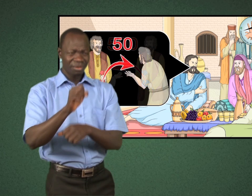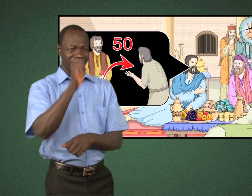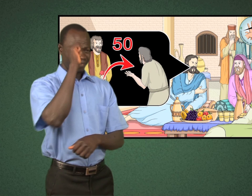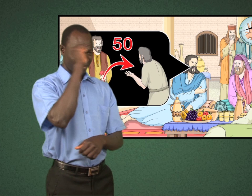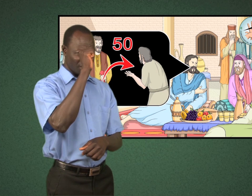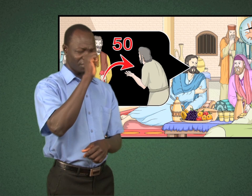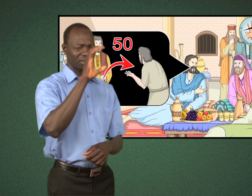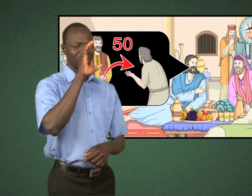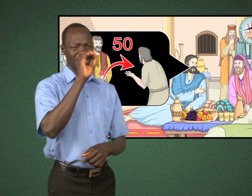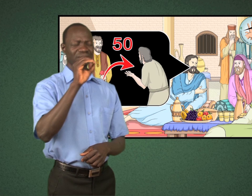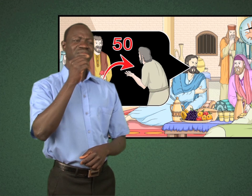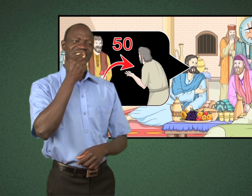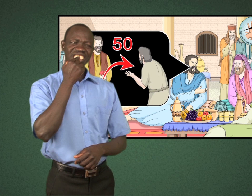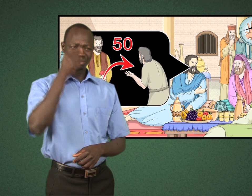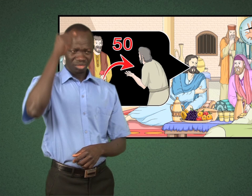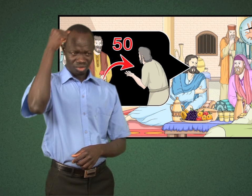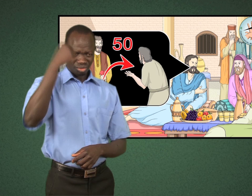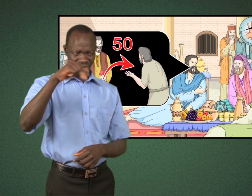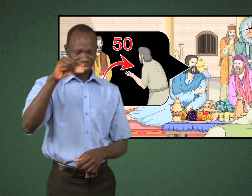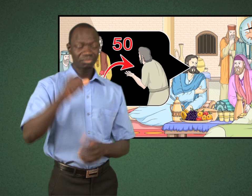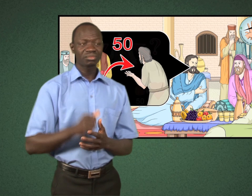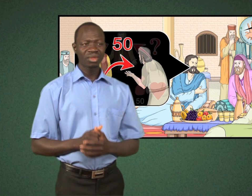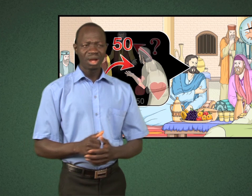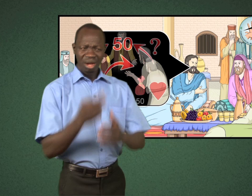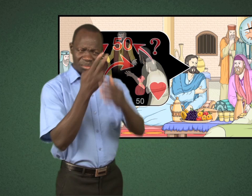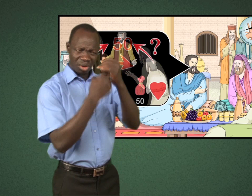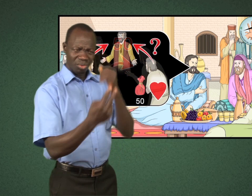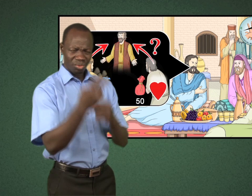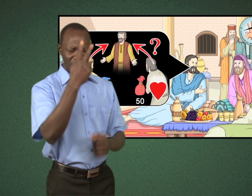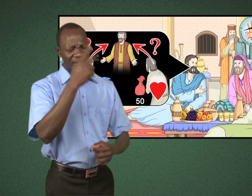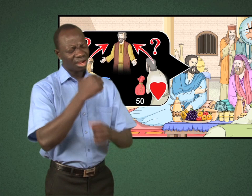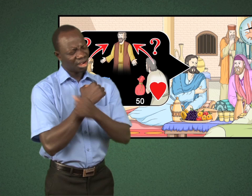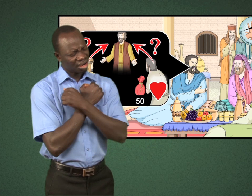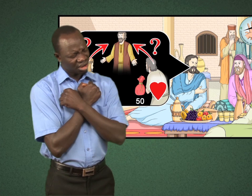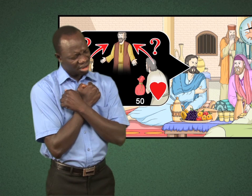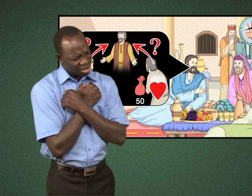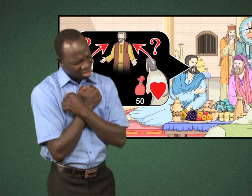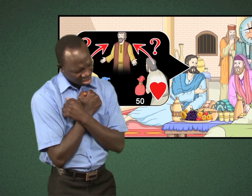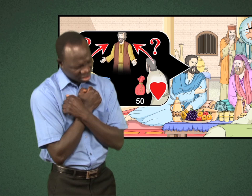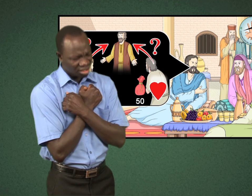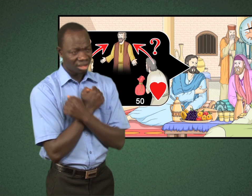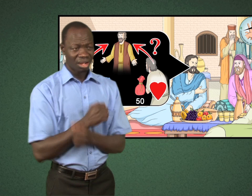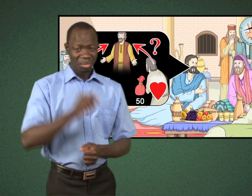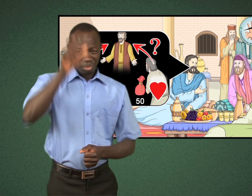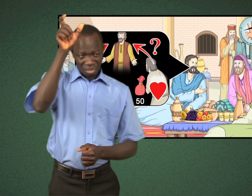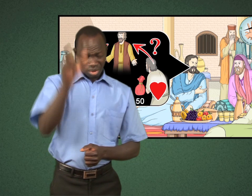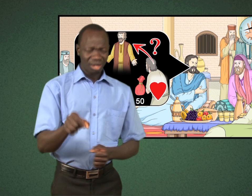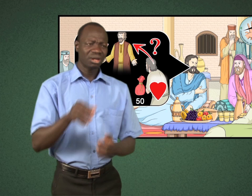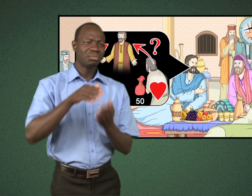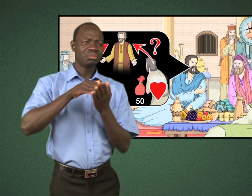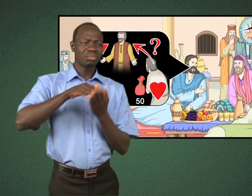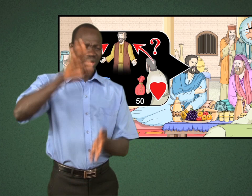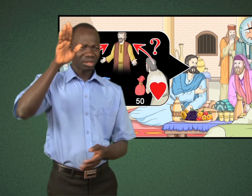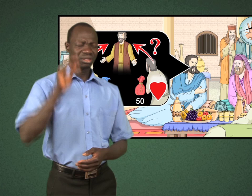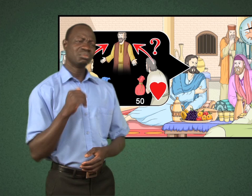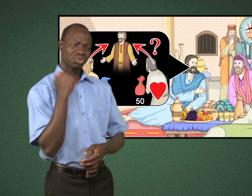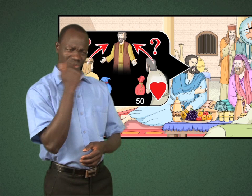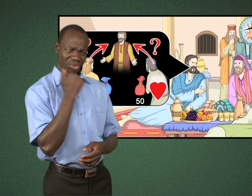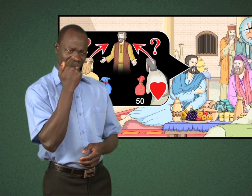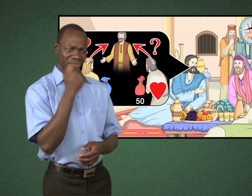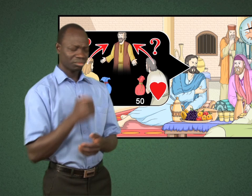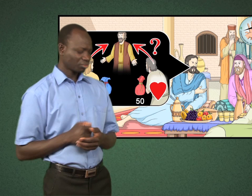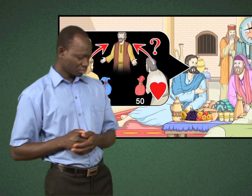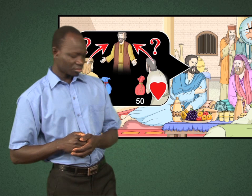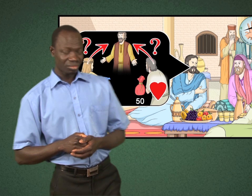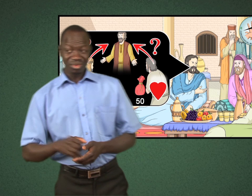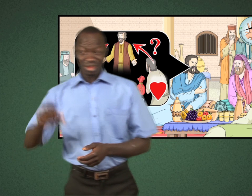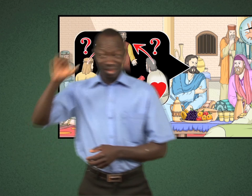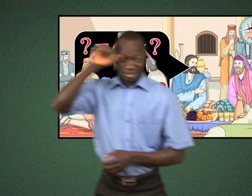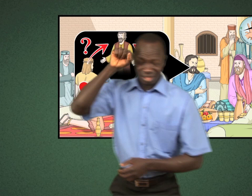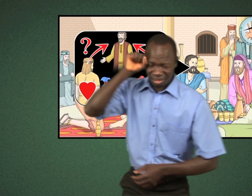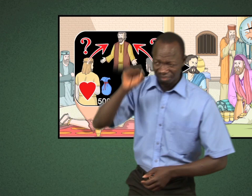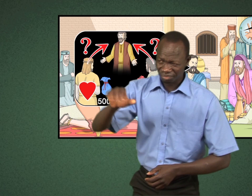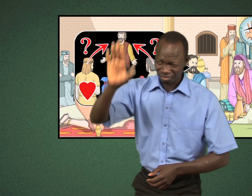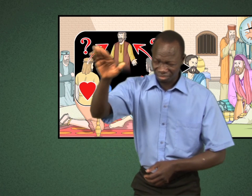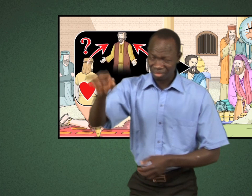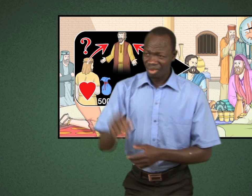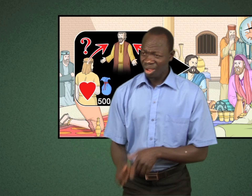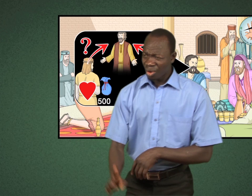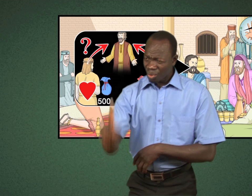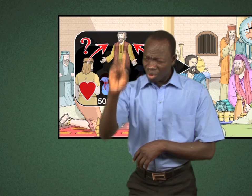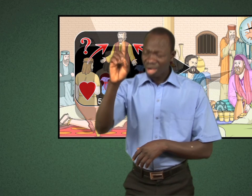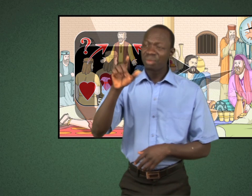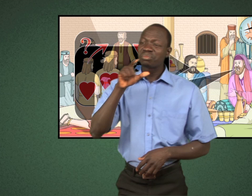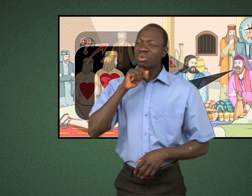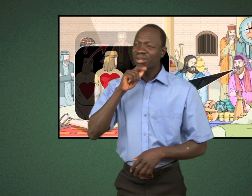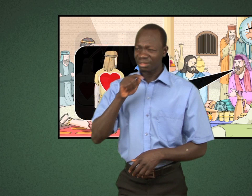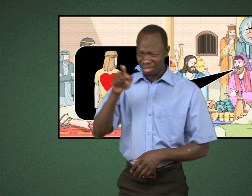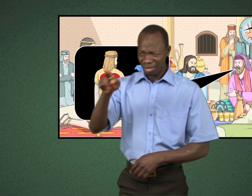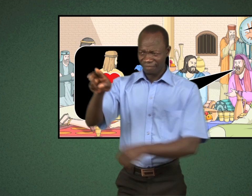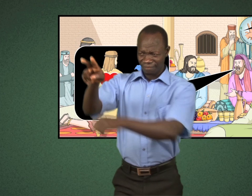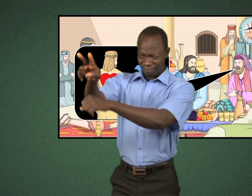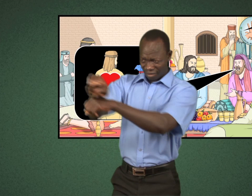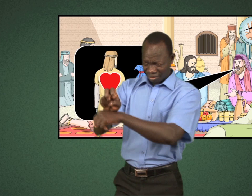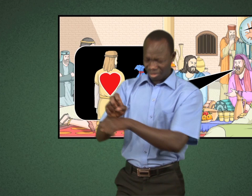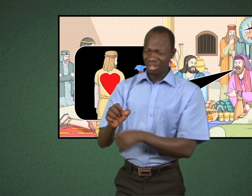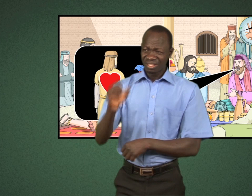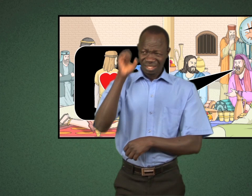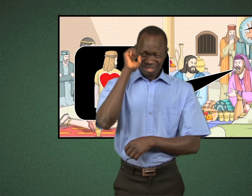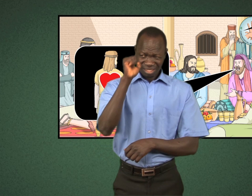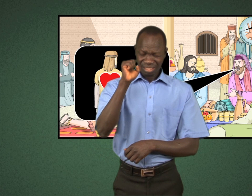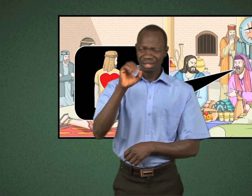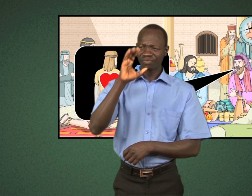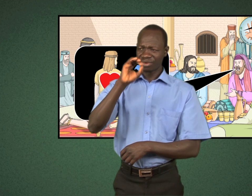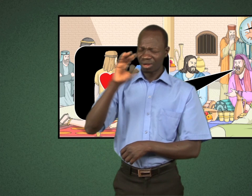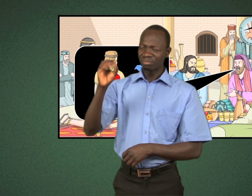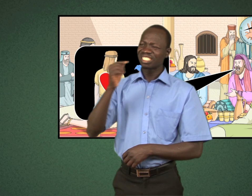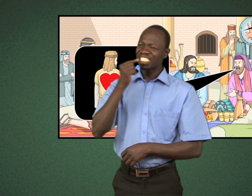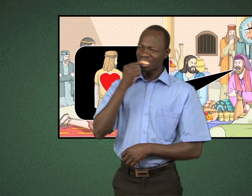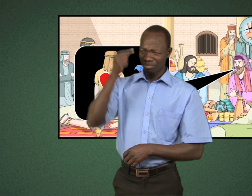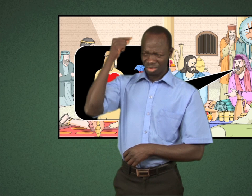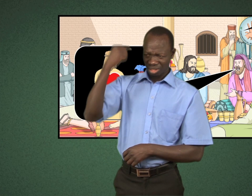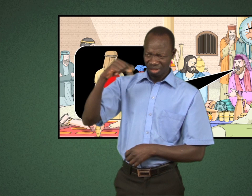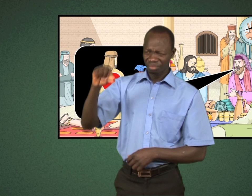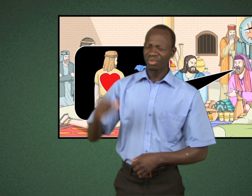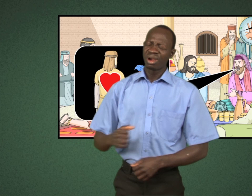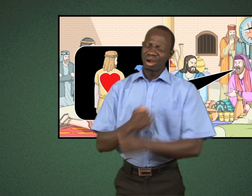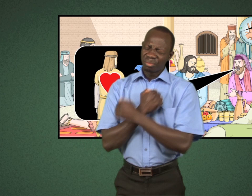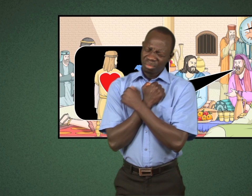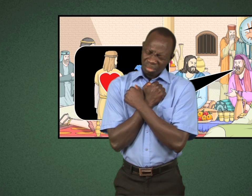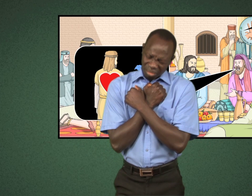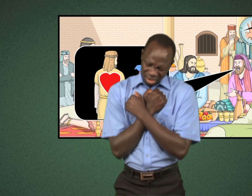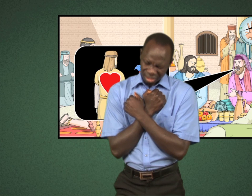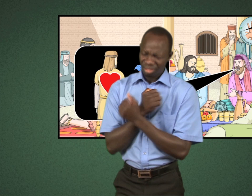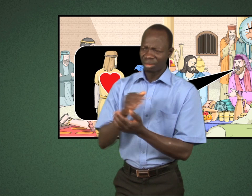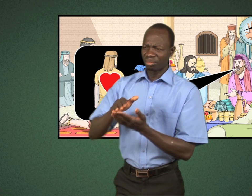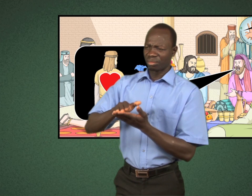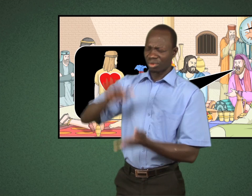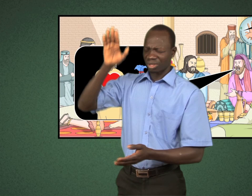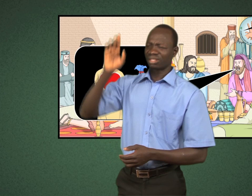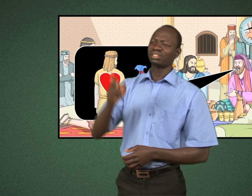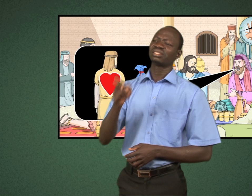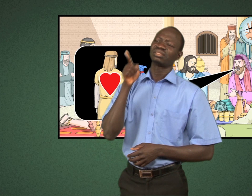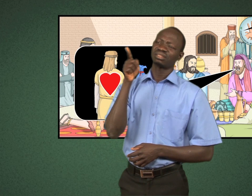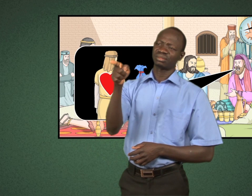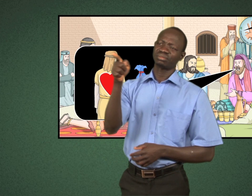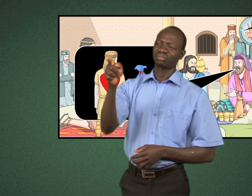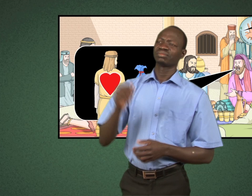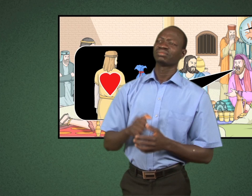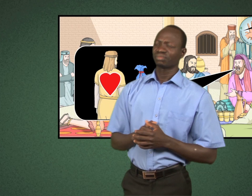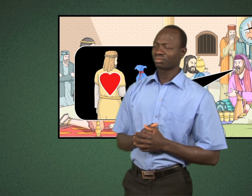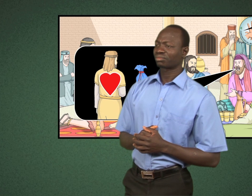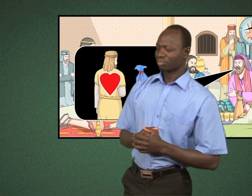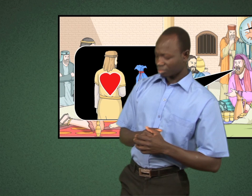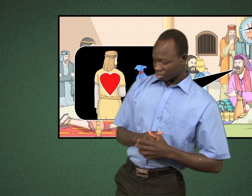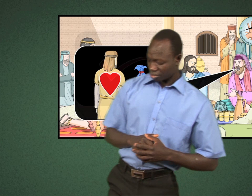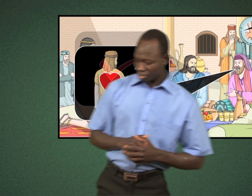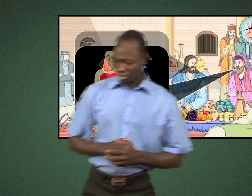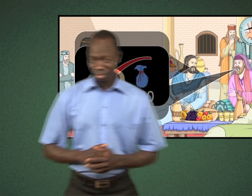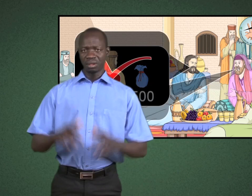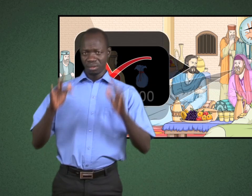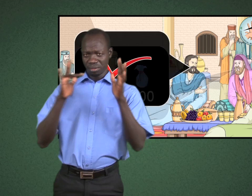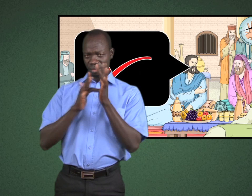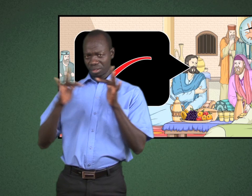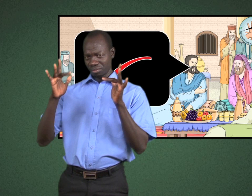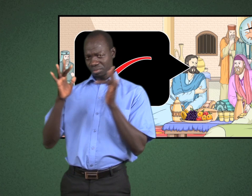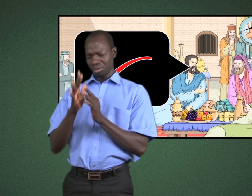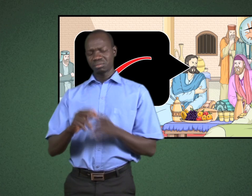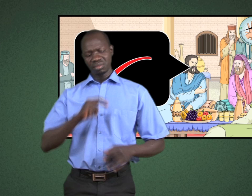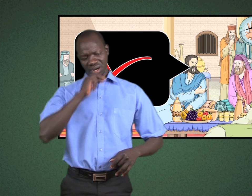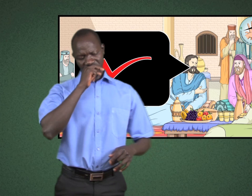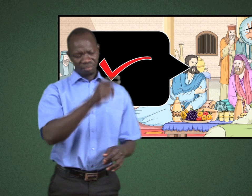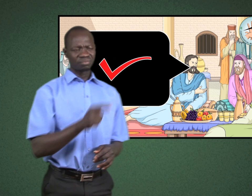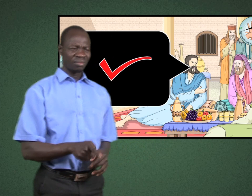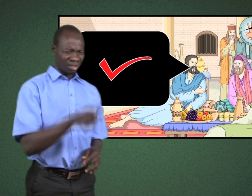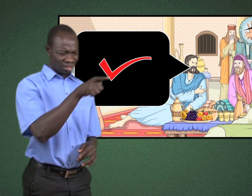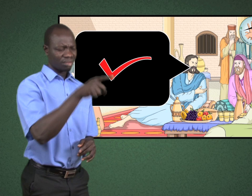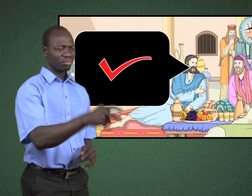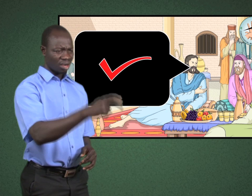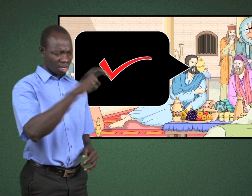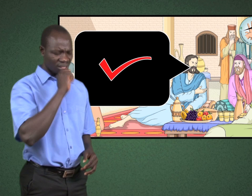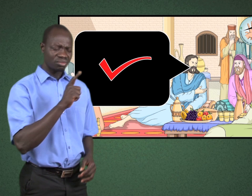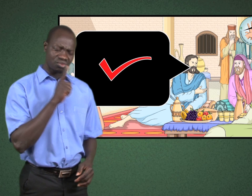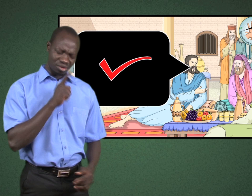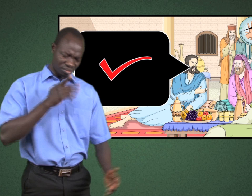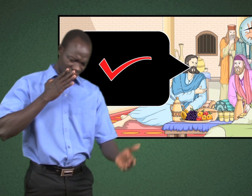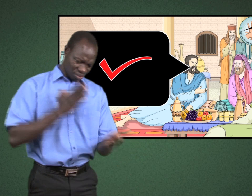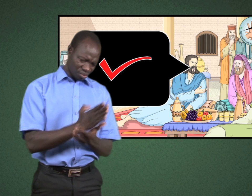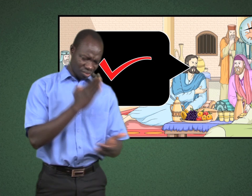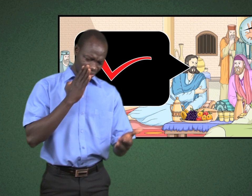Which one, then, will love him more?” “I suppose the one who was forgiven more,” Simon replied.